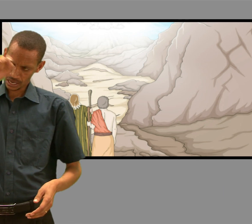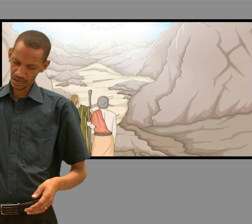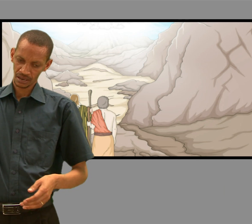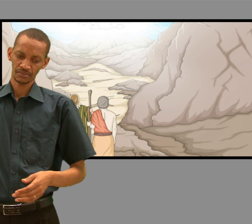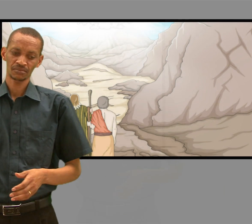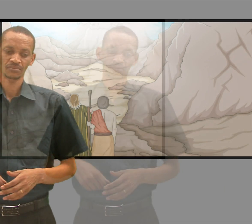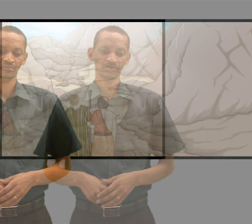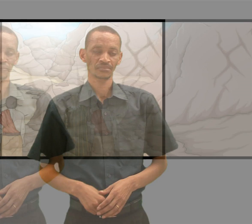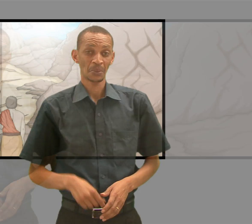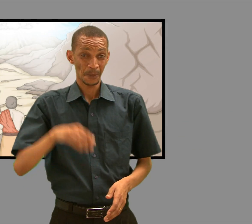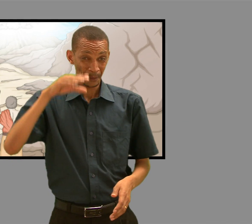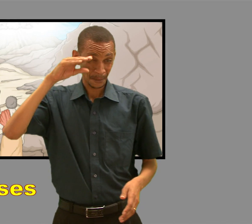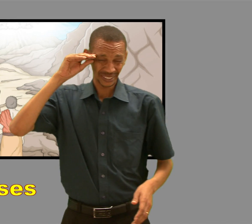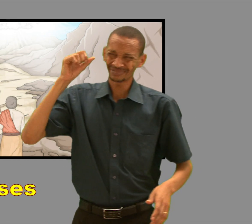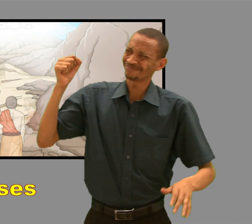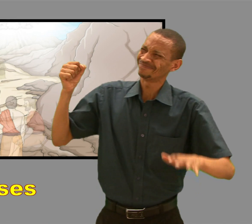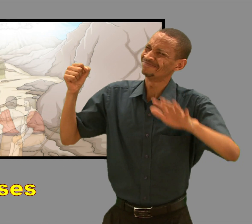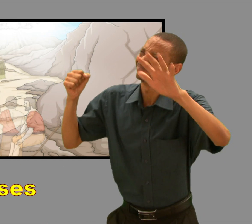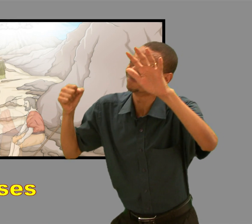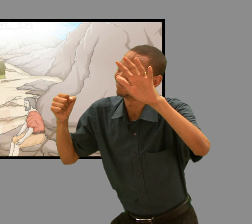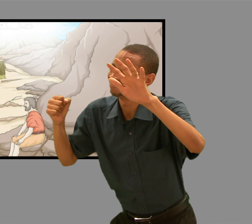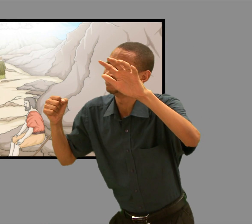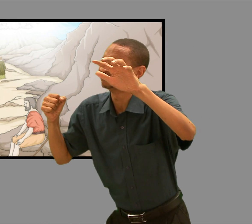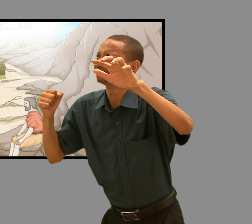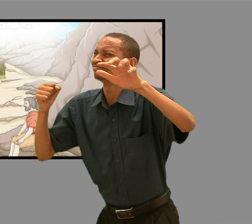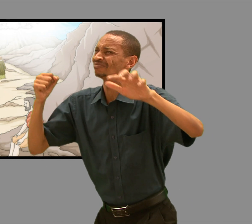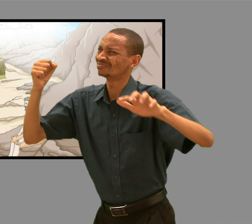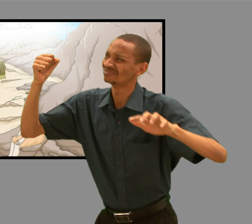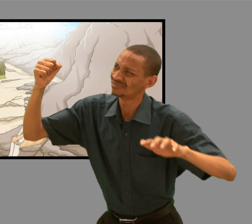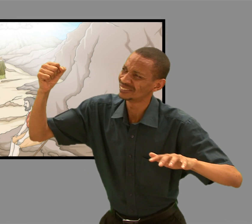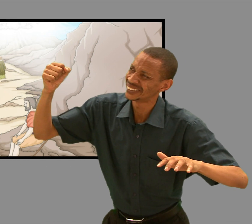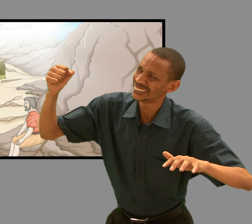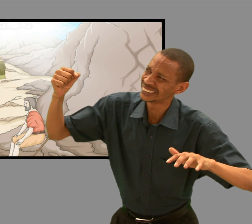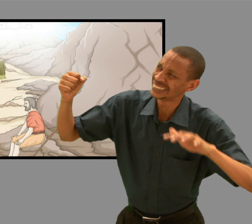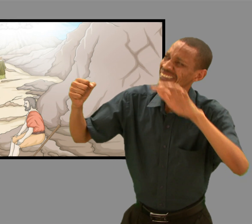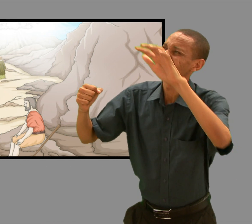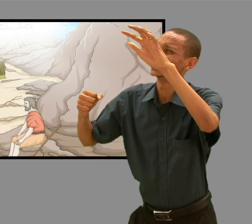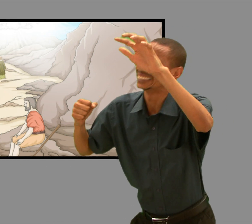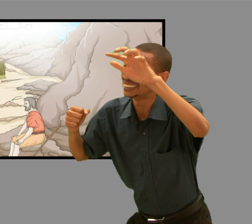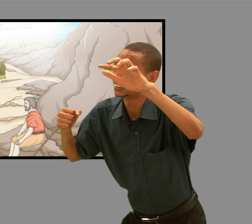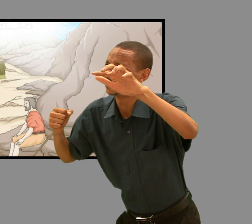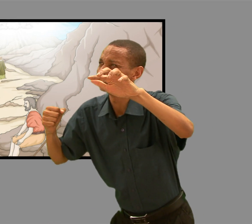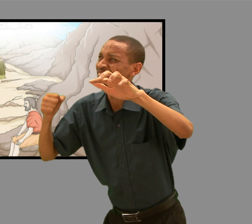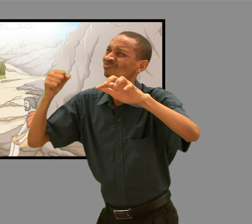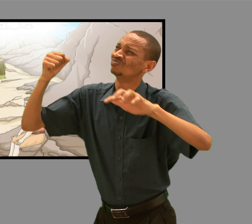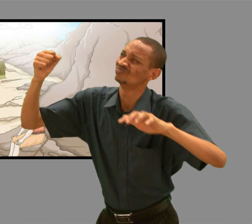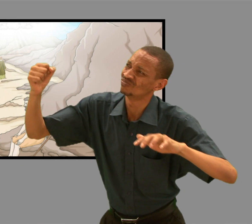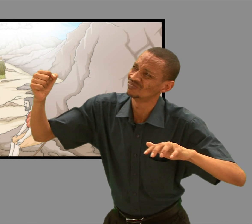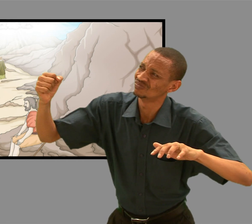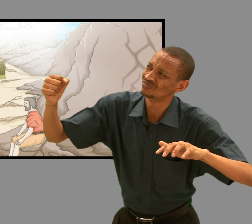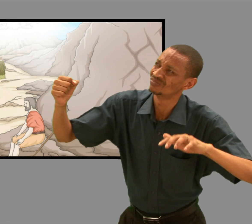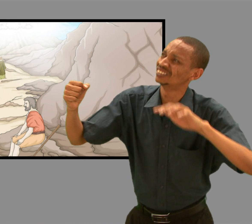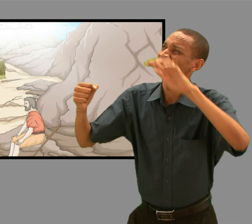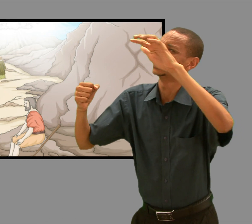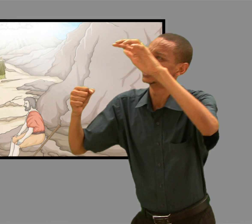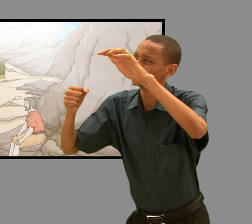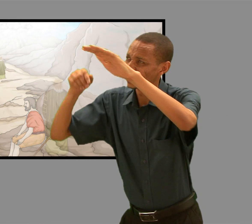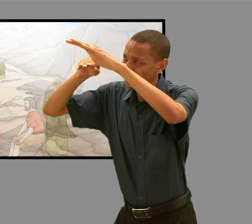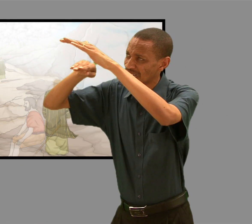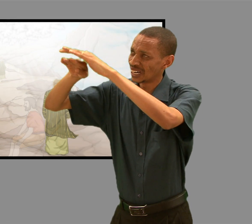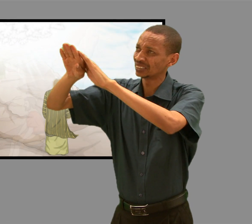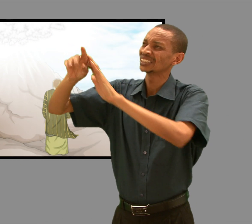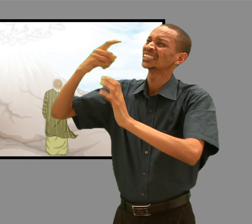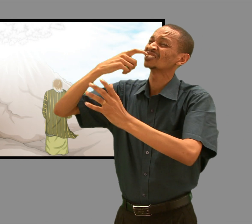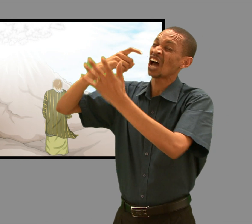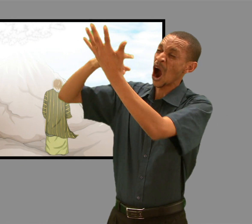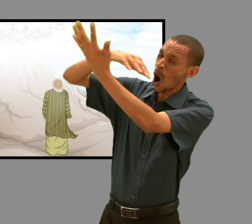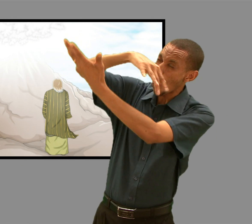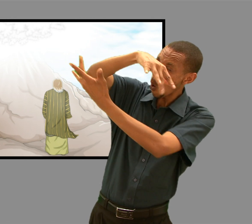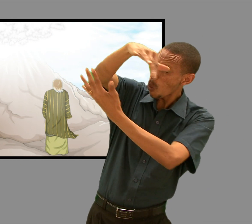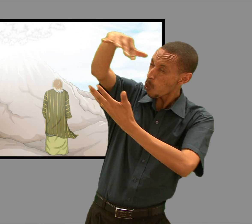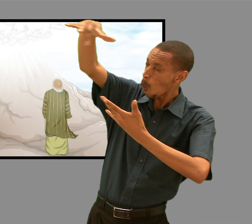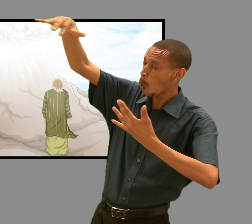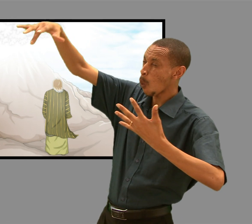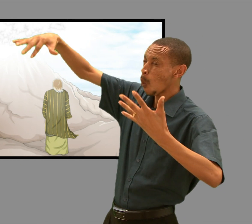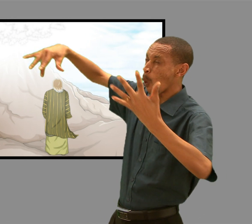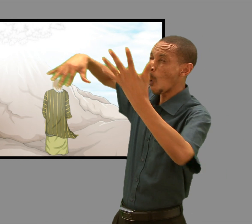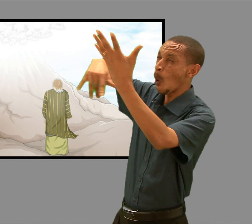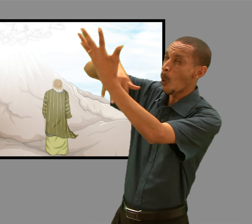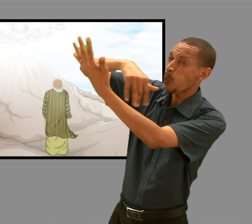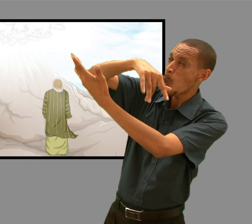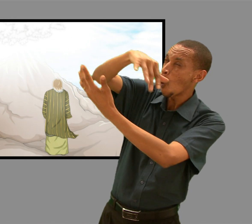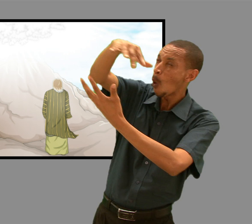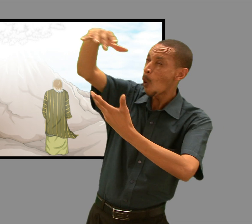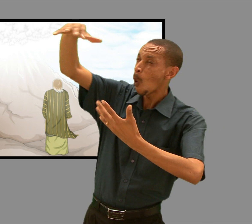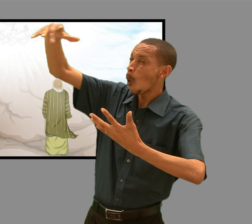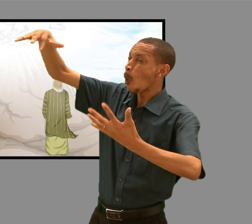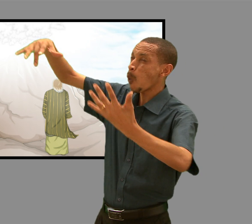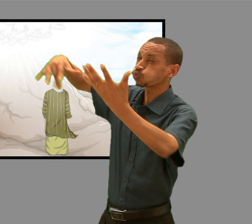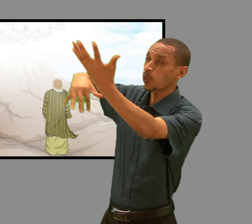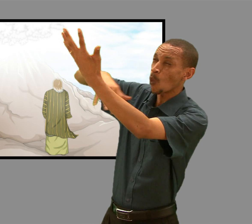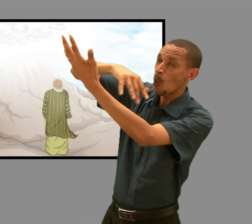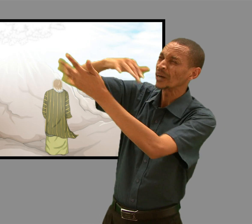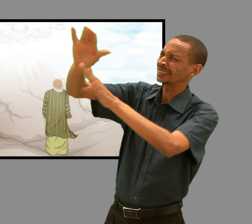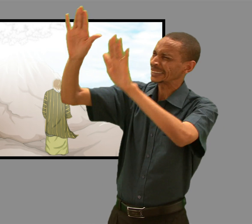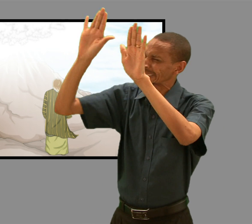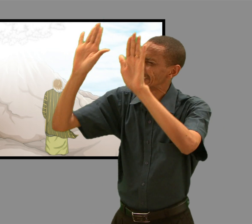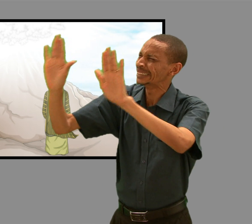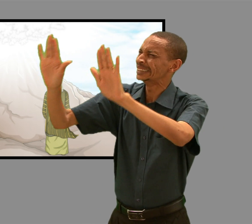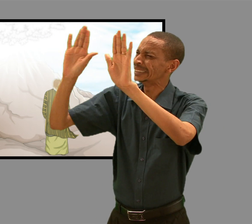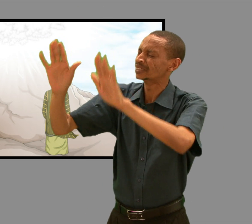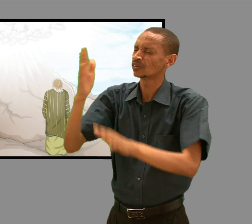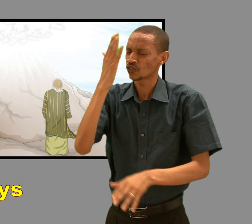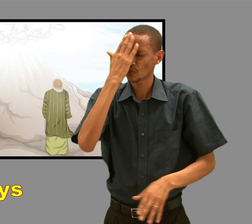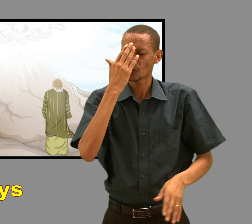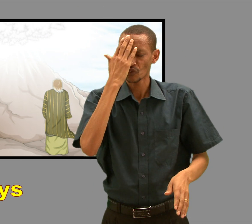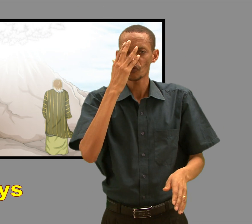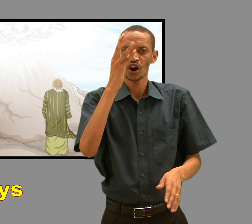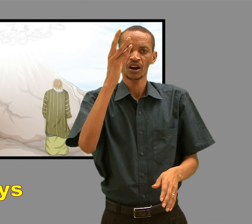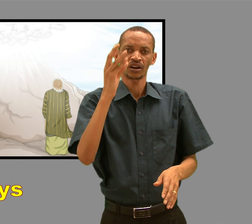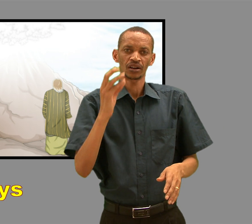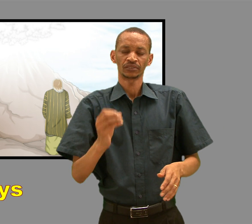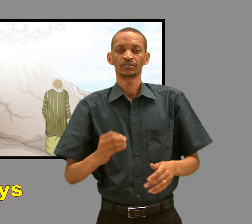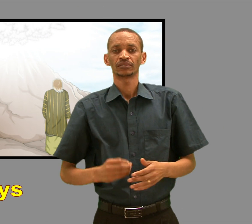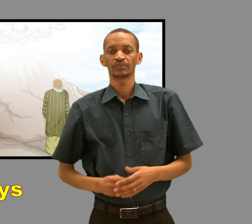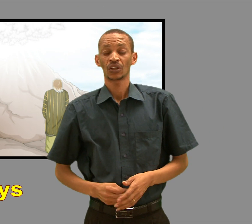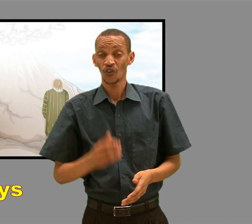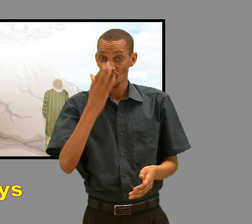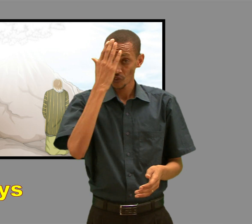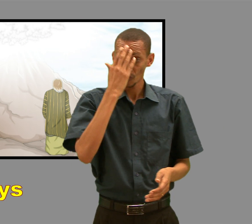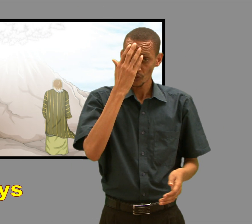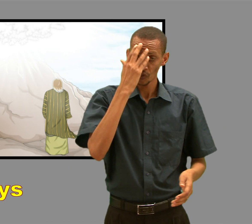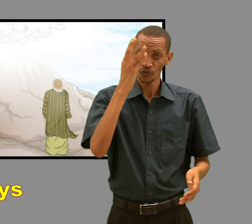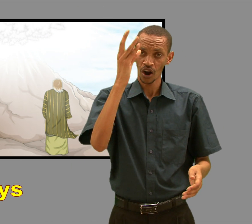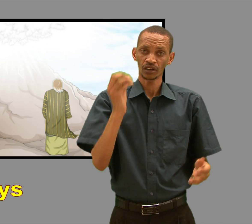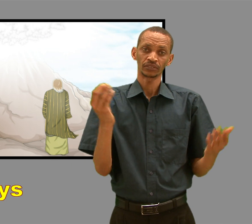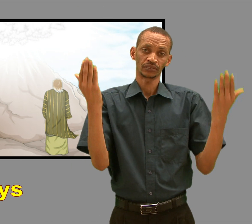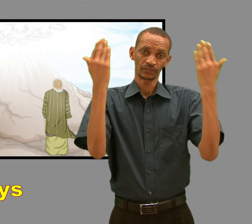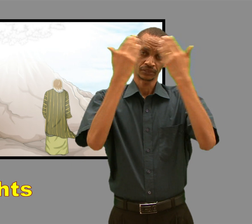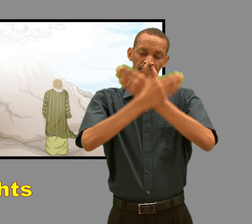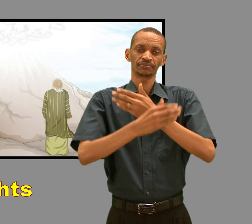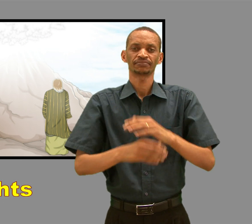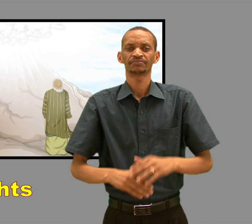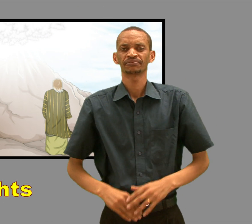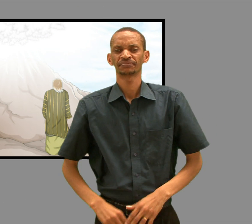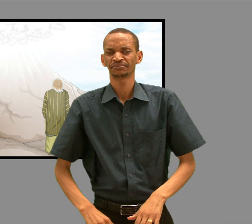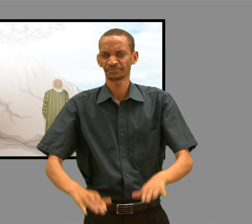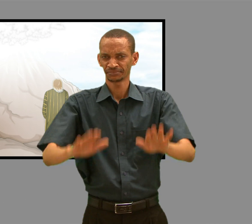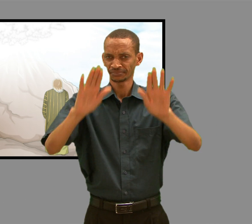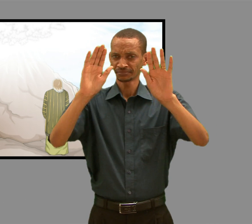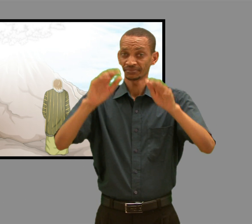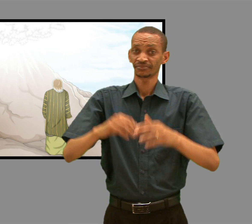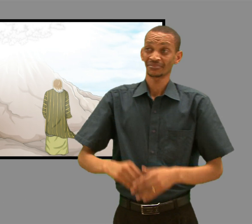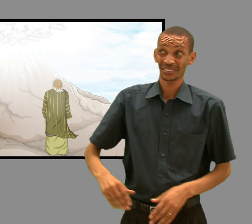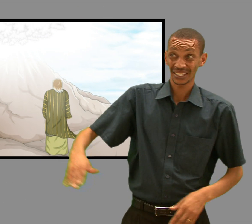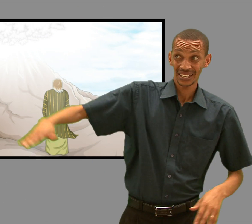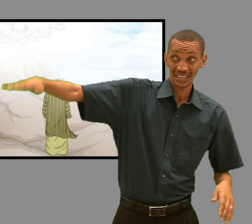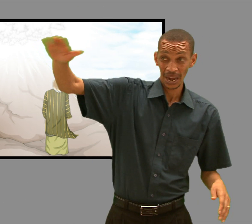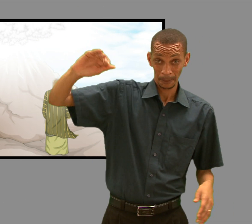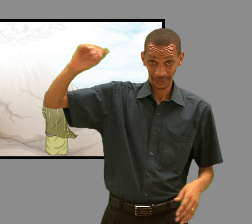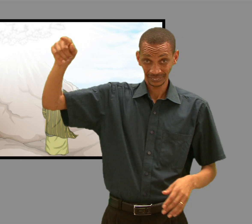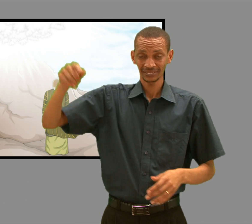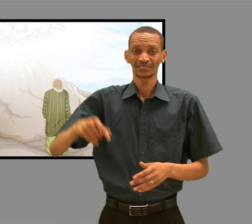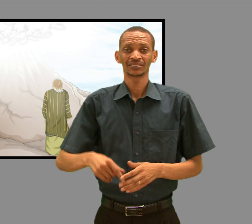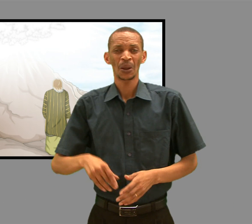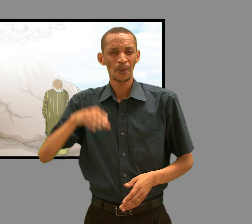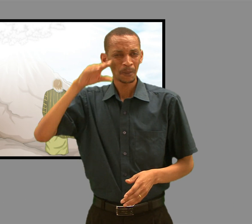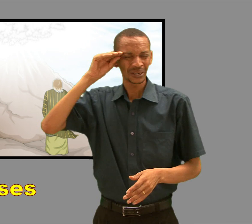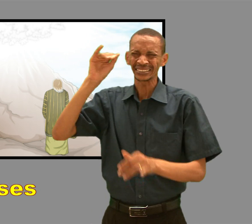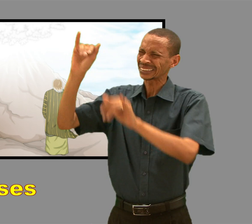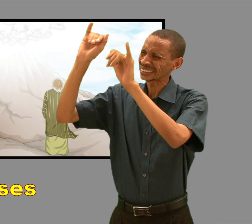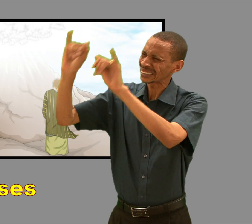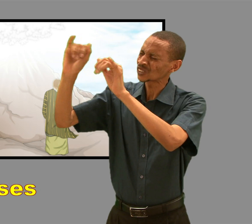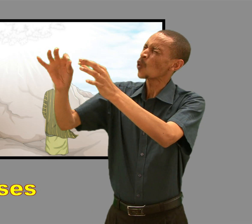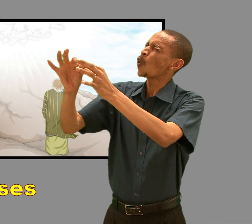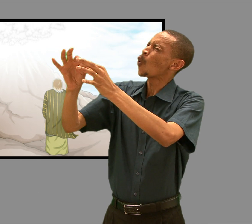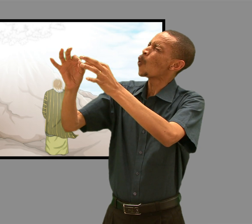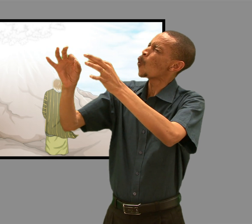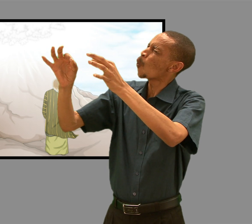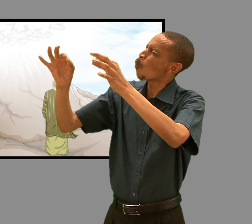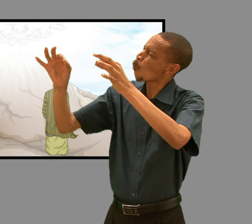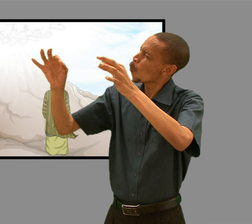And the sight of the glory of the LORD was like a consuming fire on the mountaintop in the eyes of the Israelites.